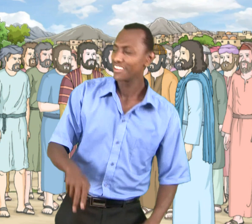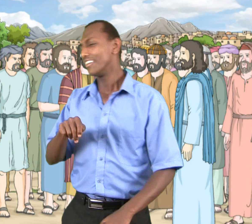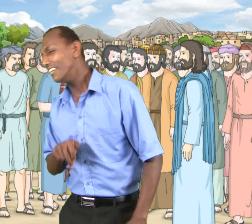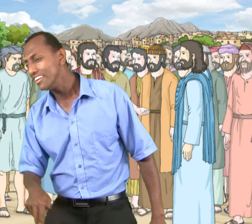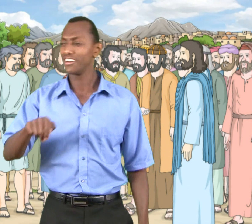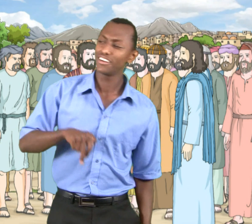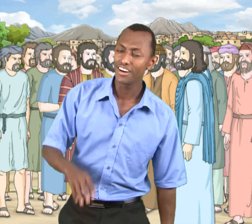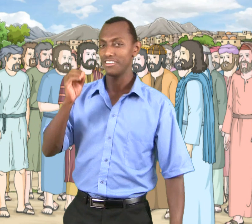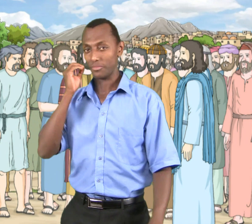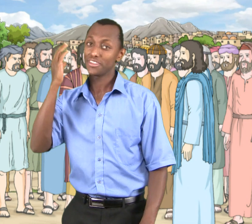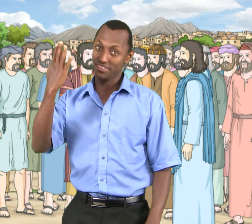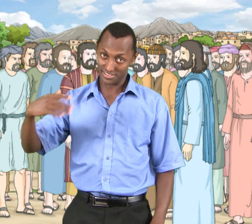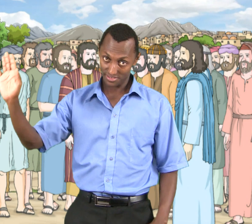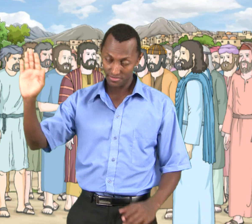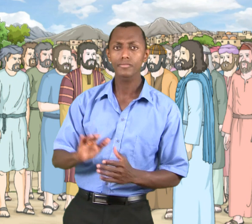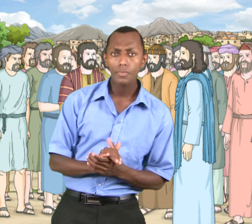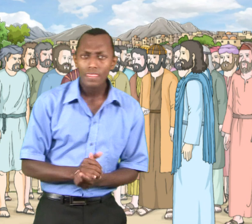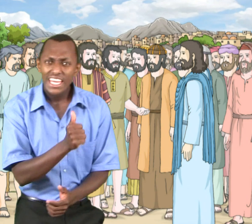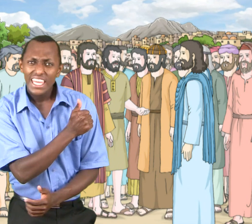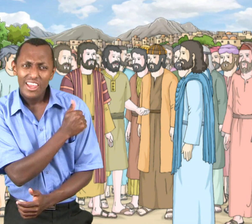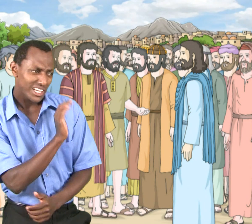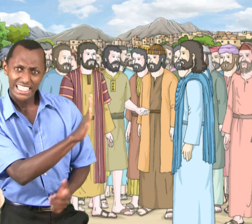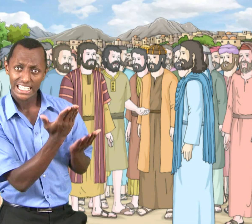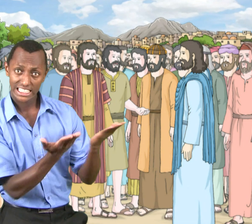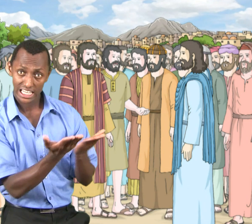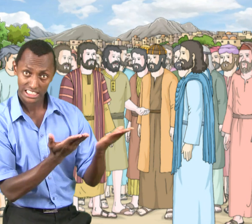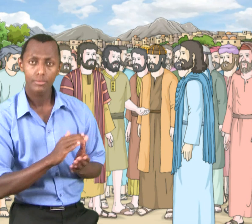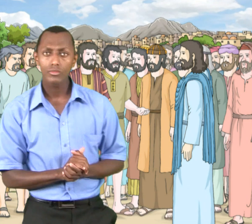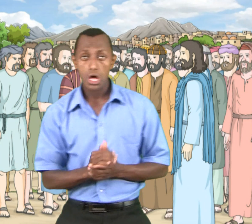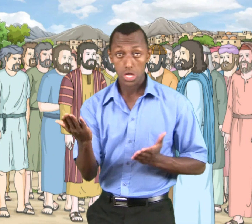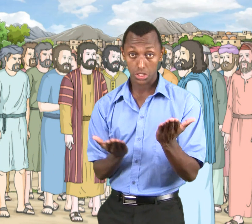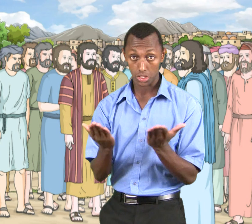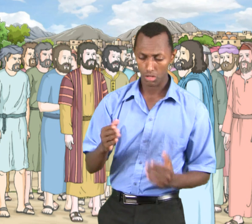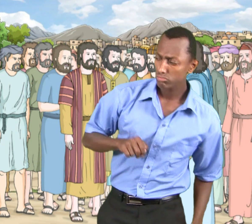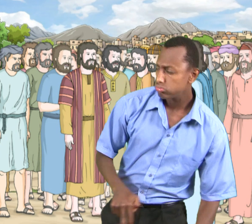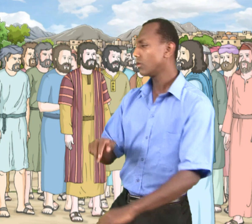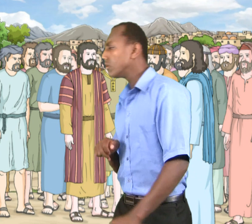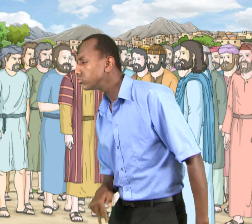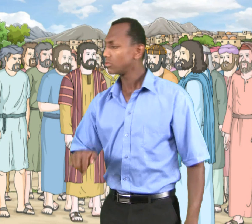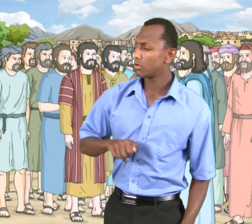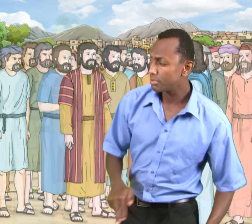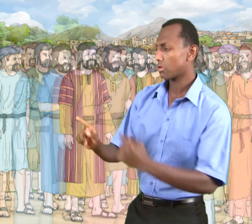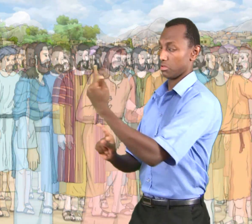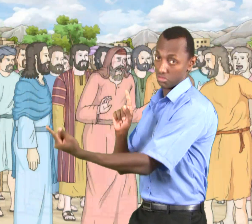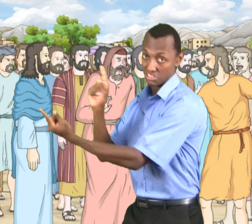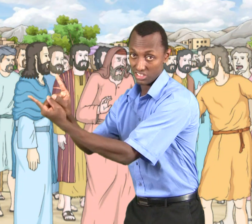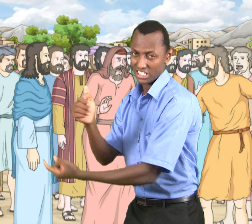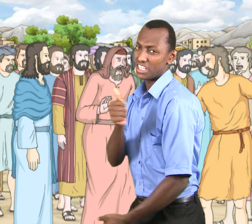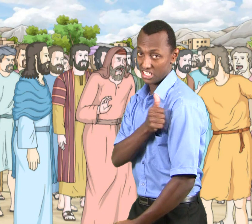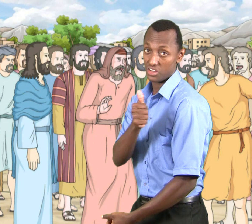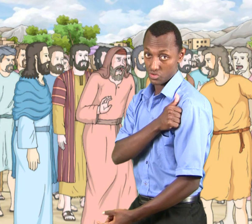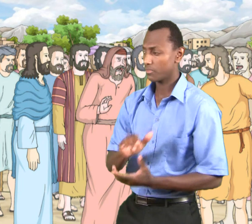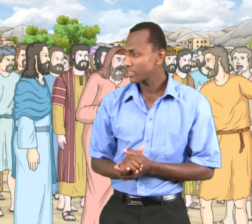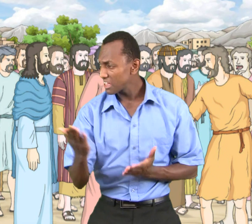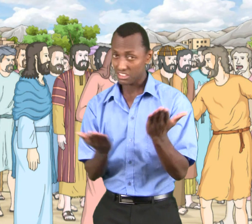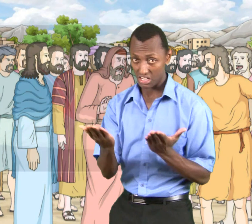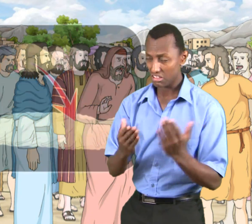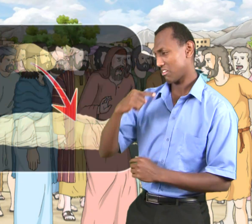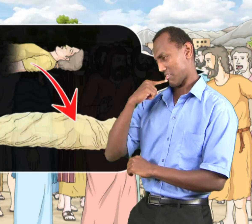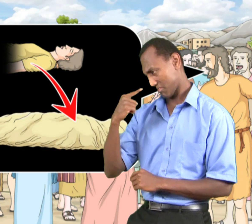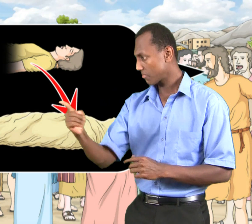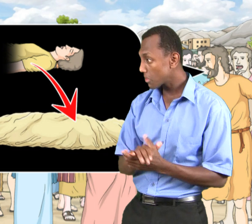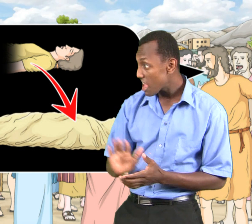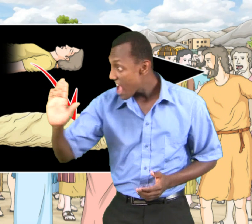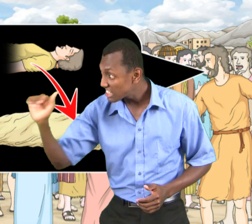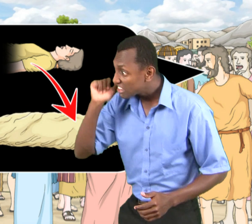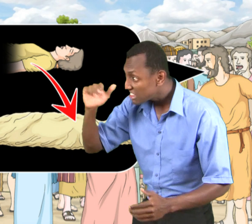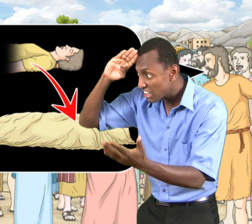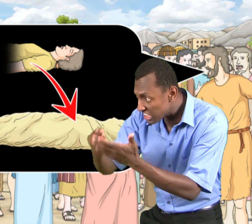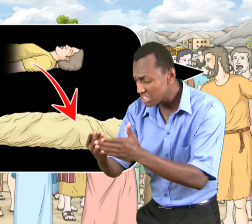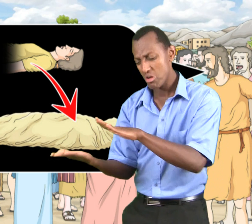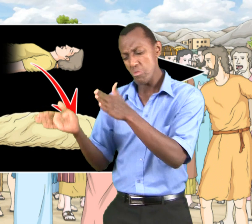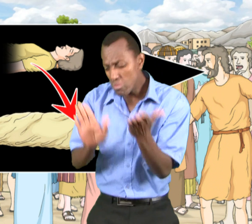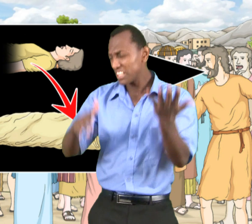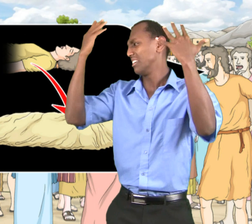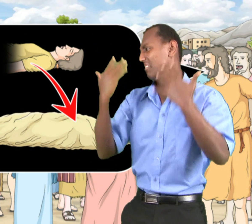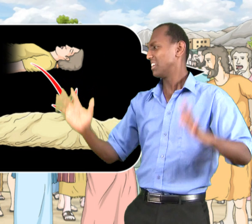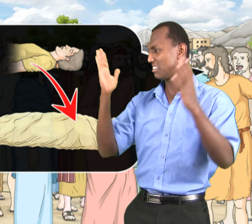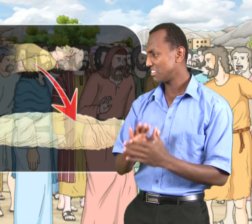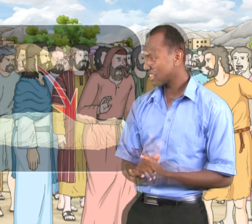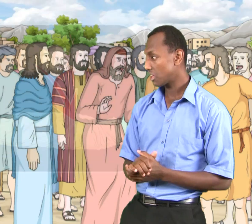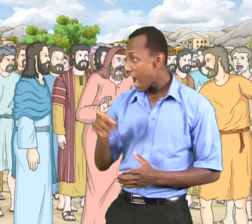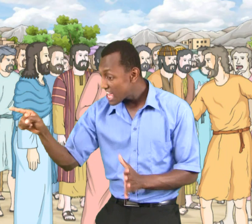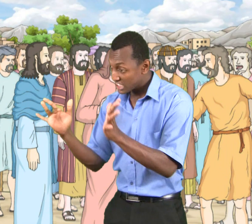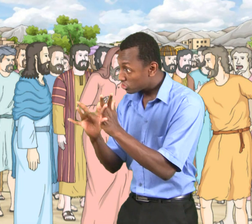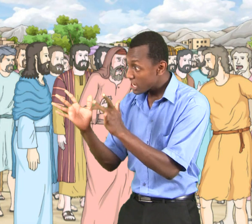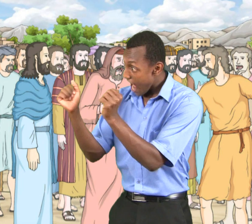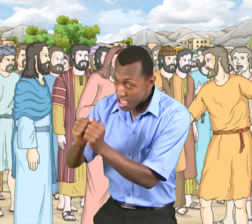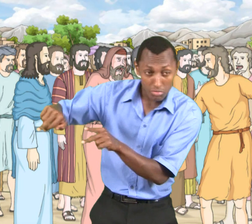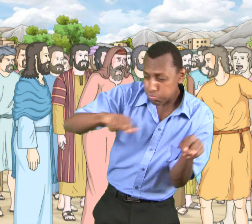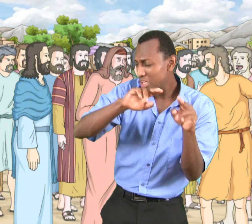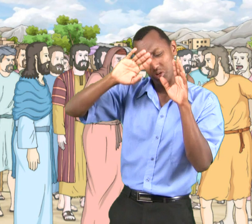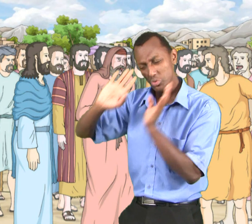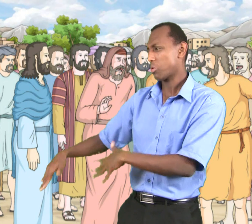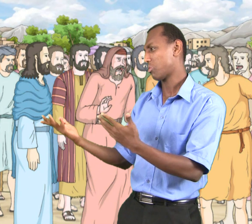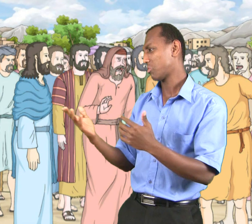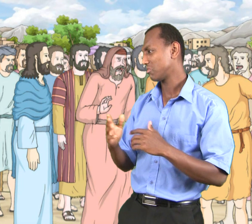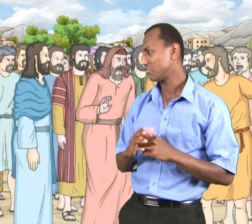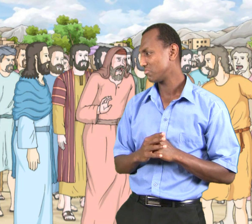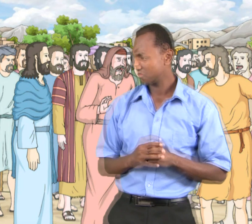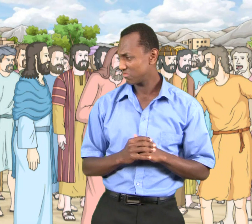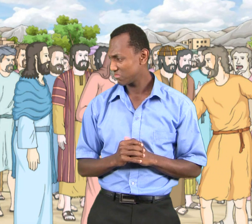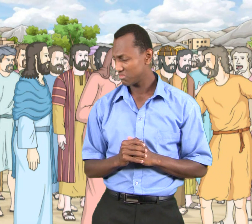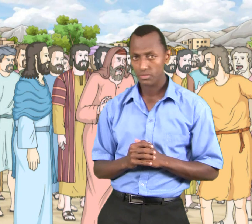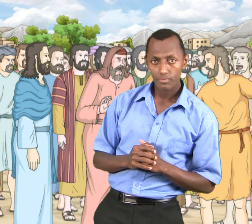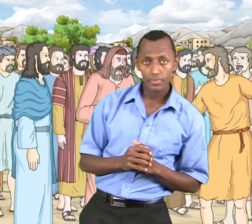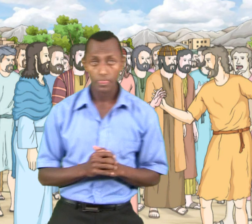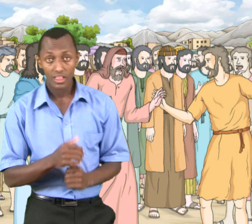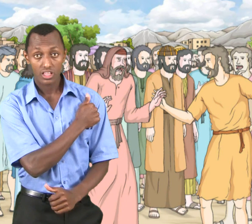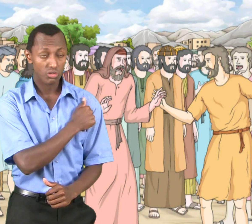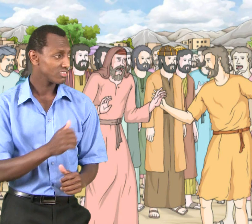While He was still speaking, messengers from the house of Jairus arrived and said, “Your daughter is dead;